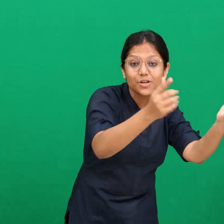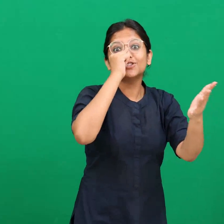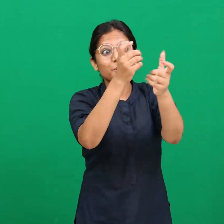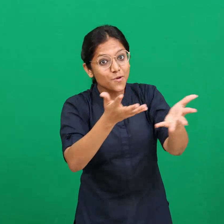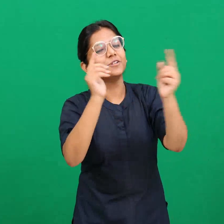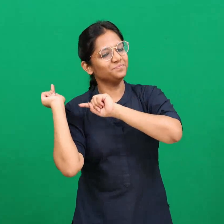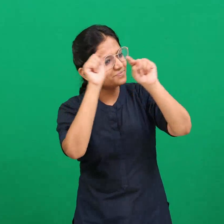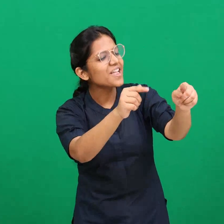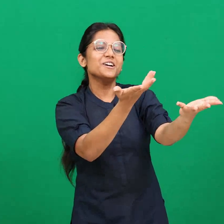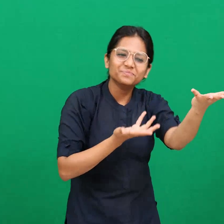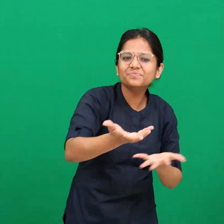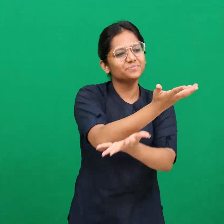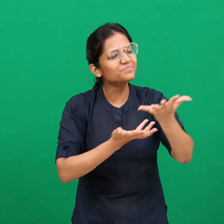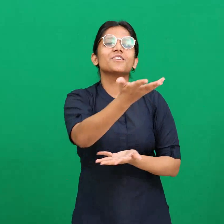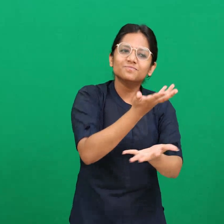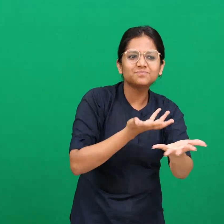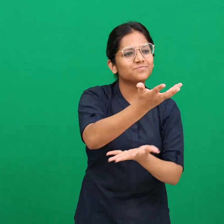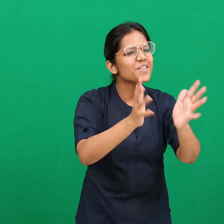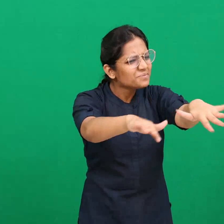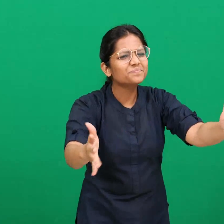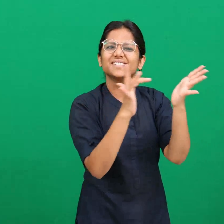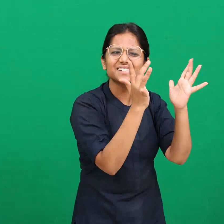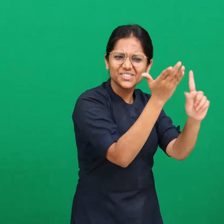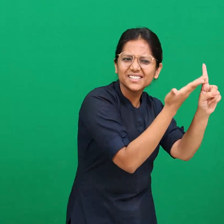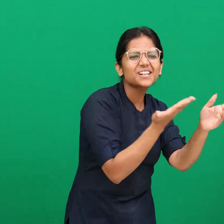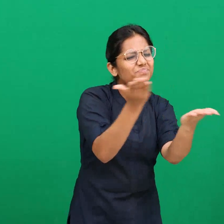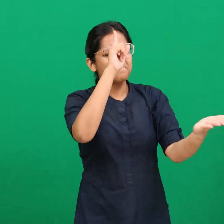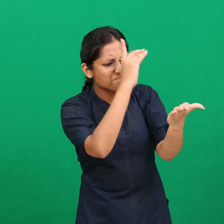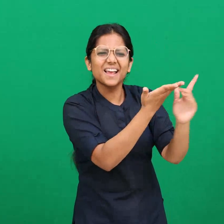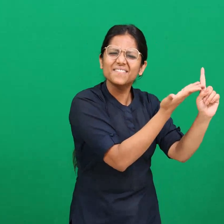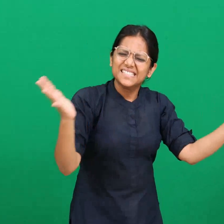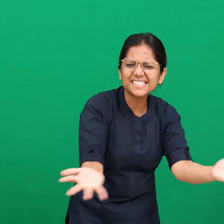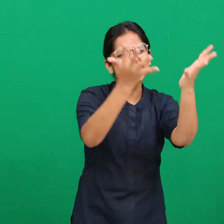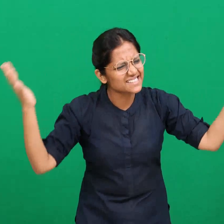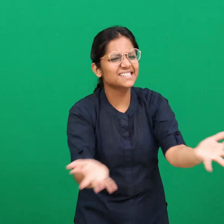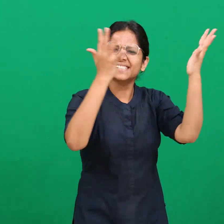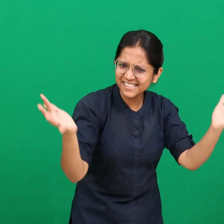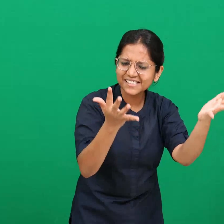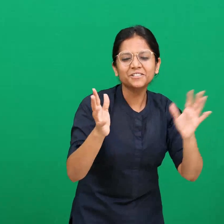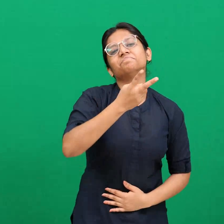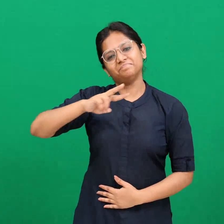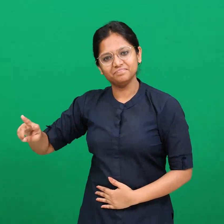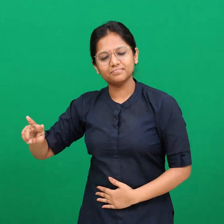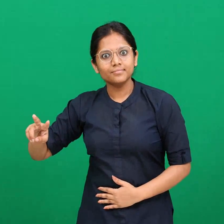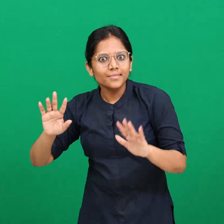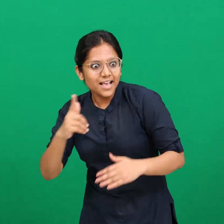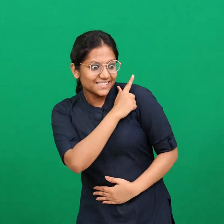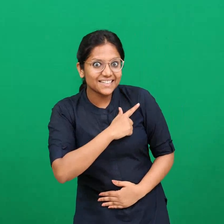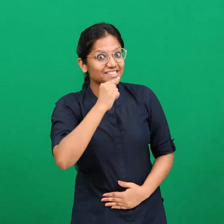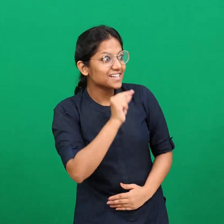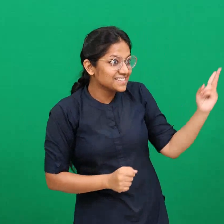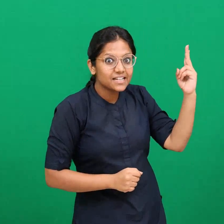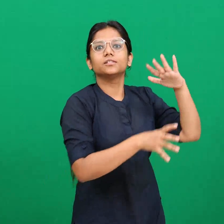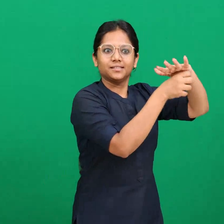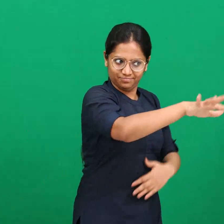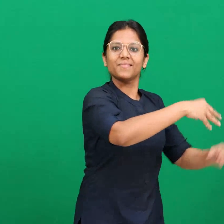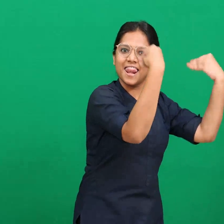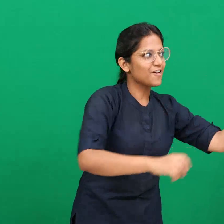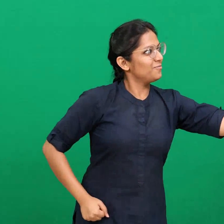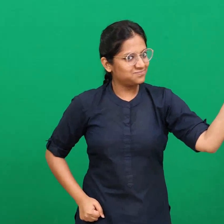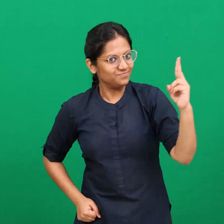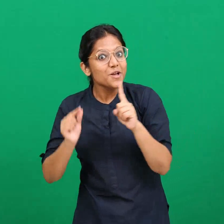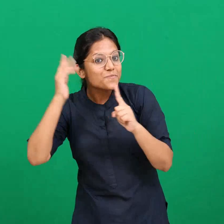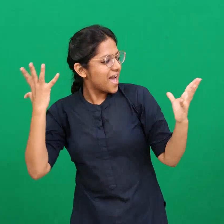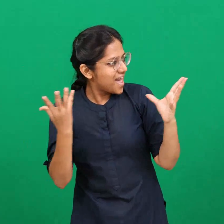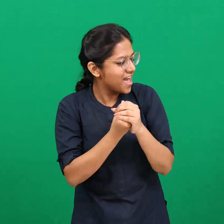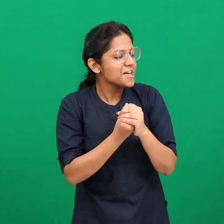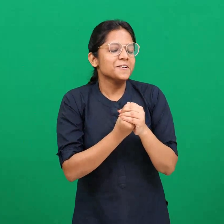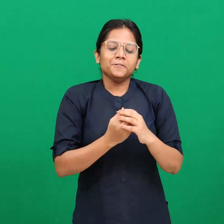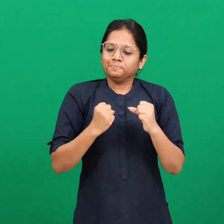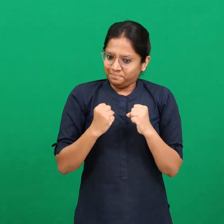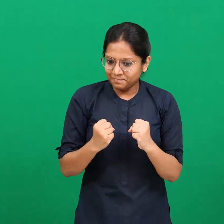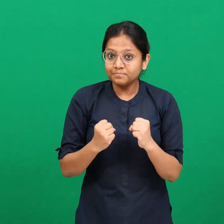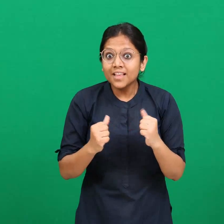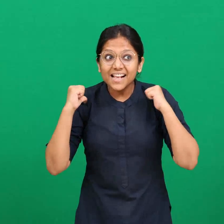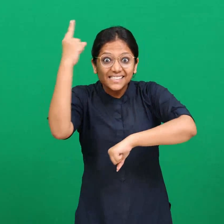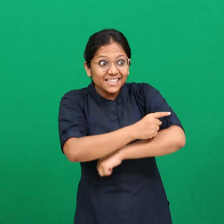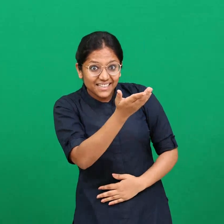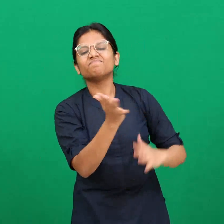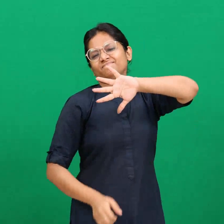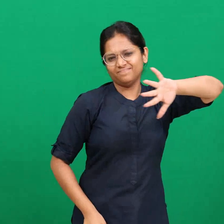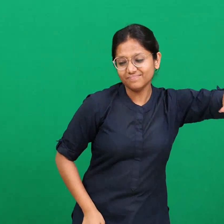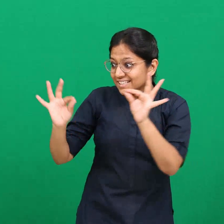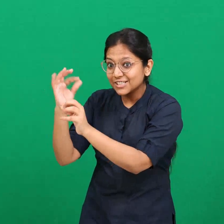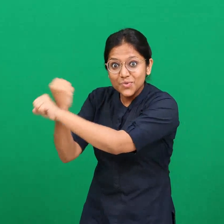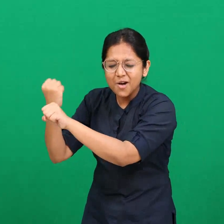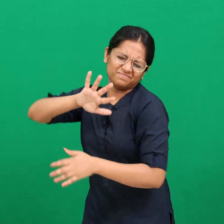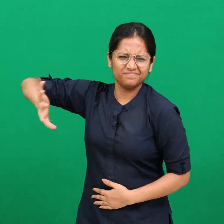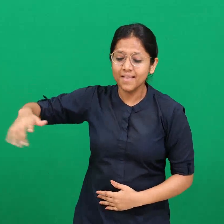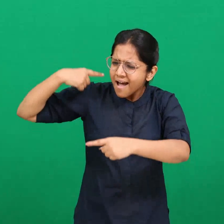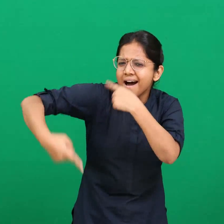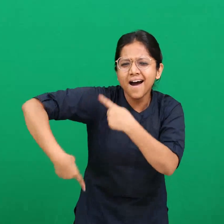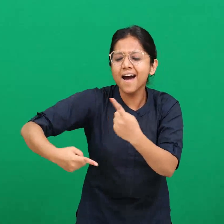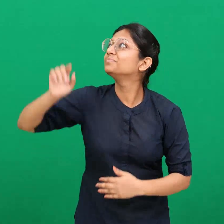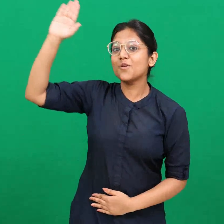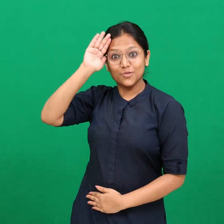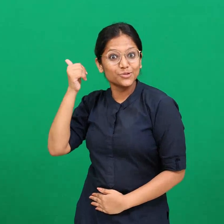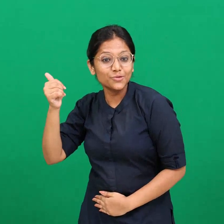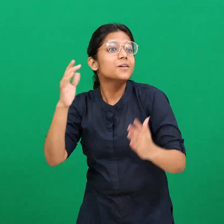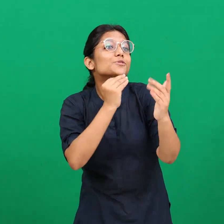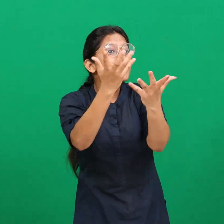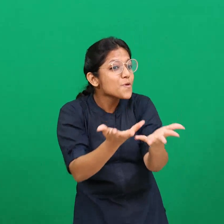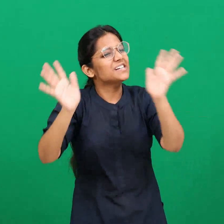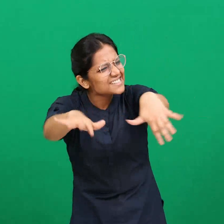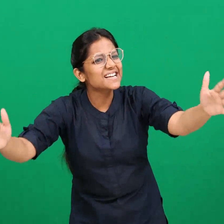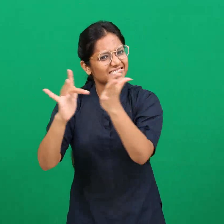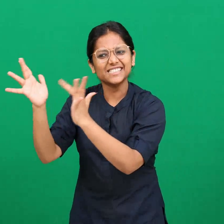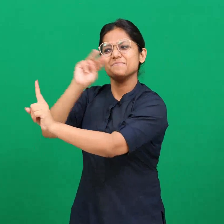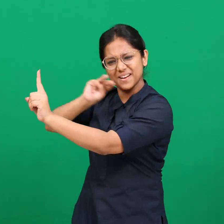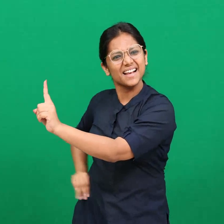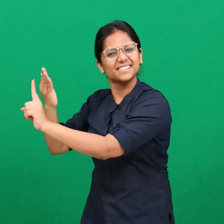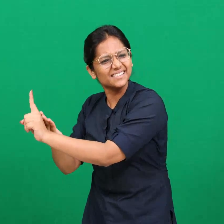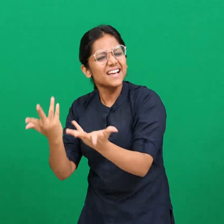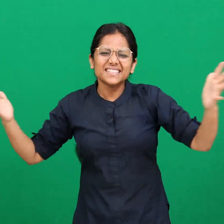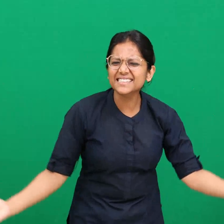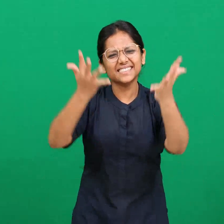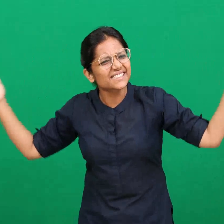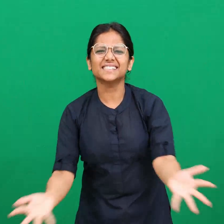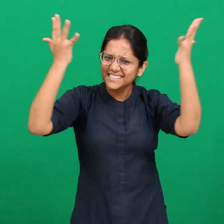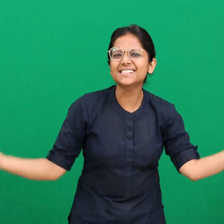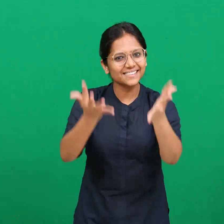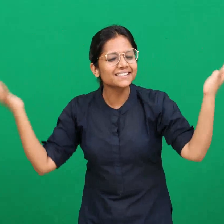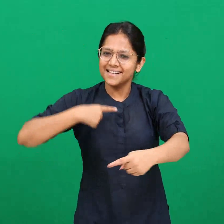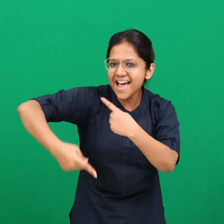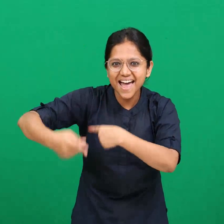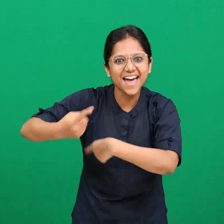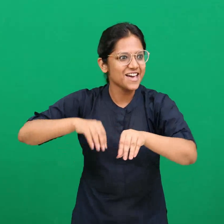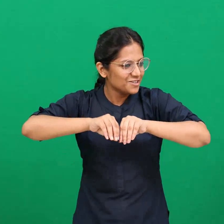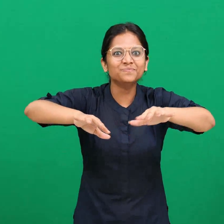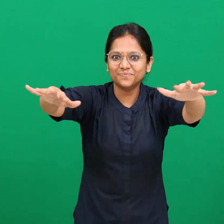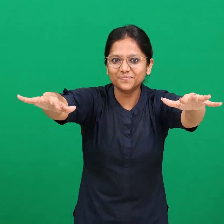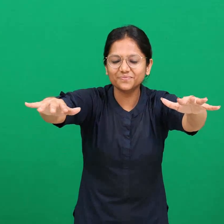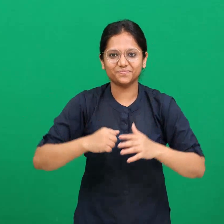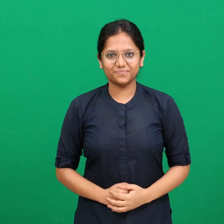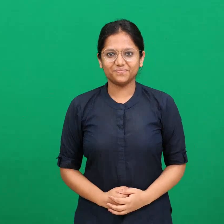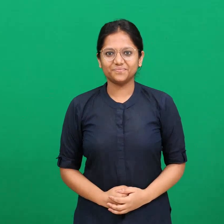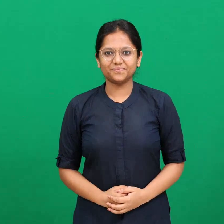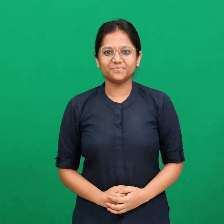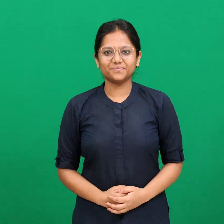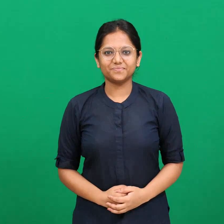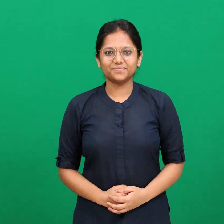And when Silas and Timothy came down from Macedonia, Paul devoted himself fully to the word, testifying to the Jews that Jesus is the Christ.